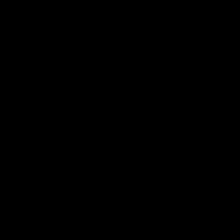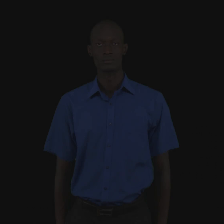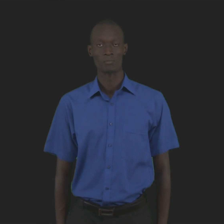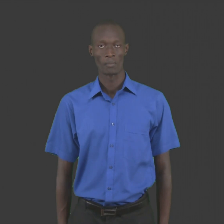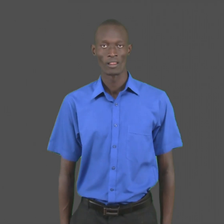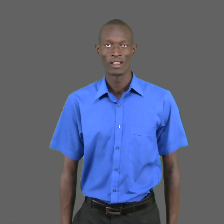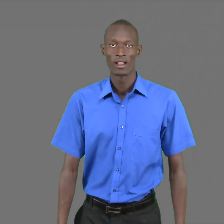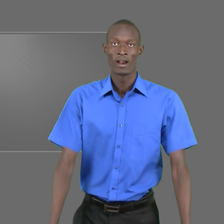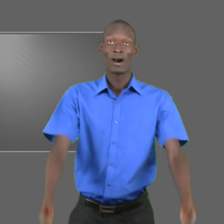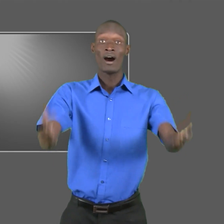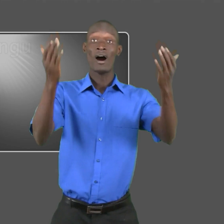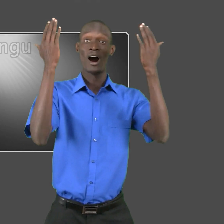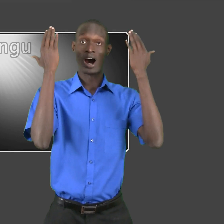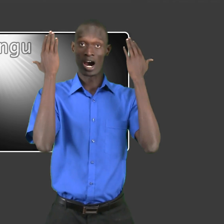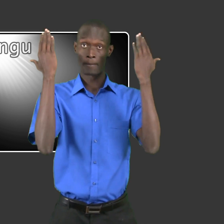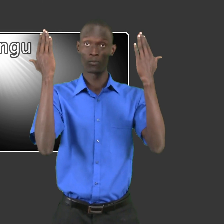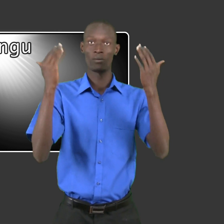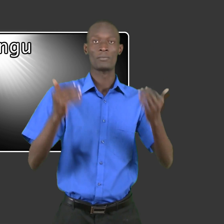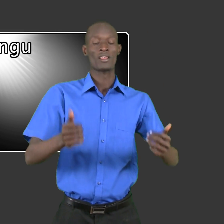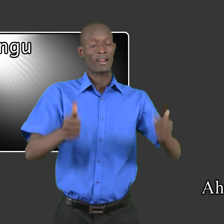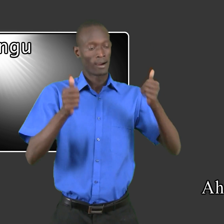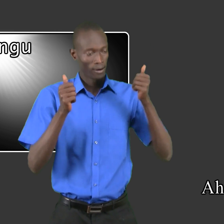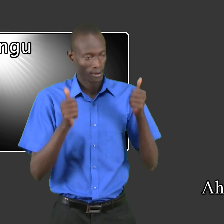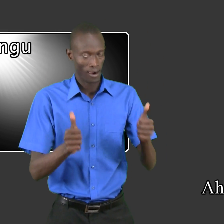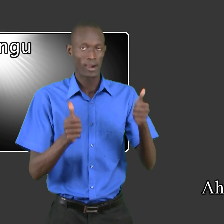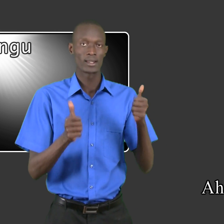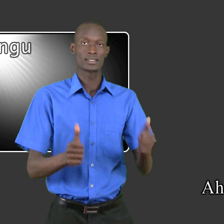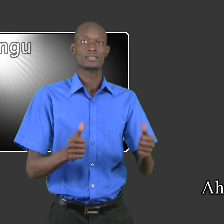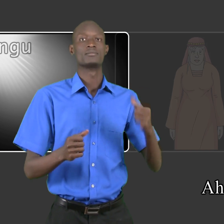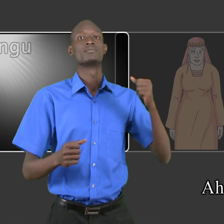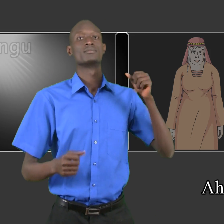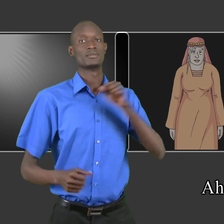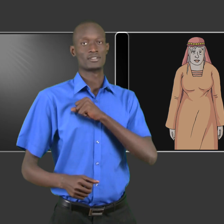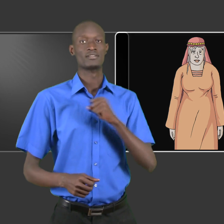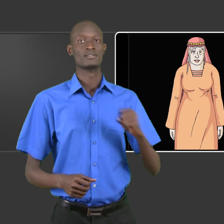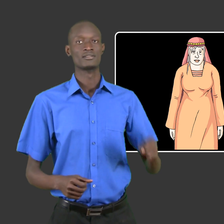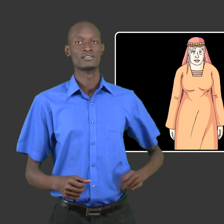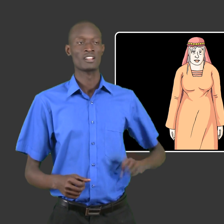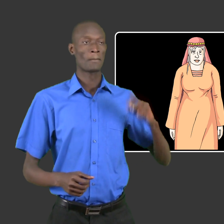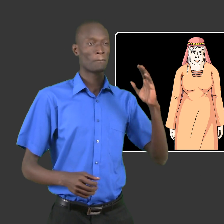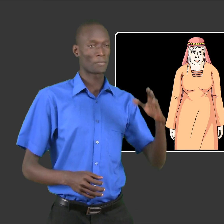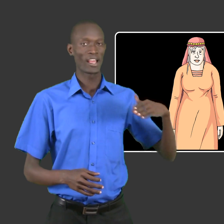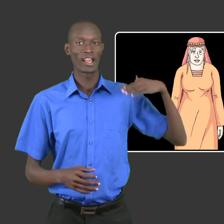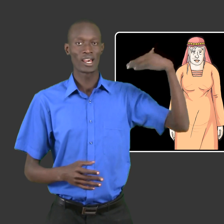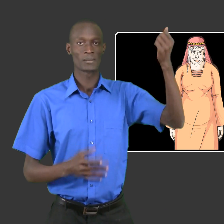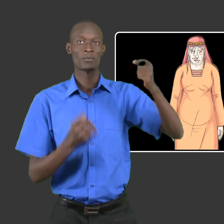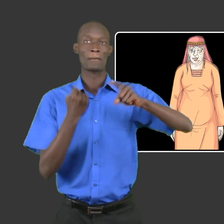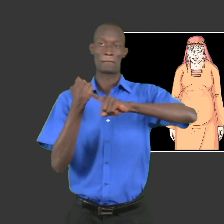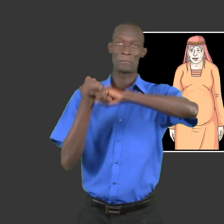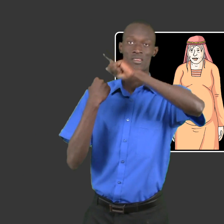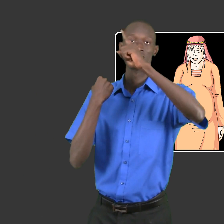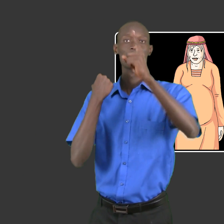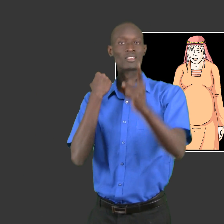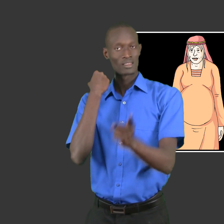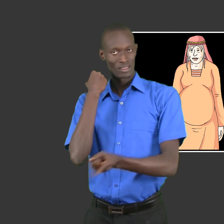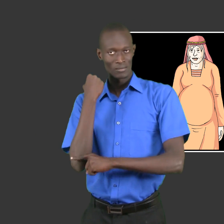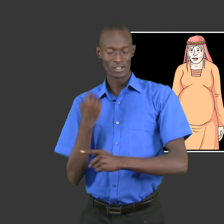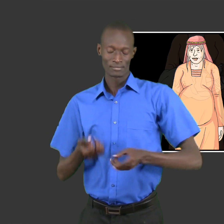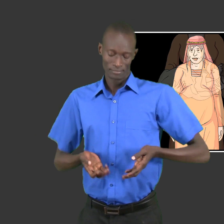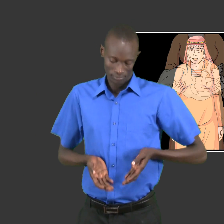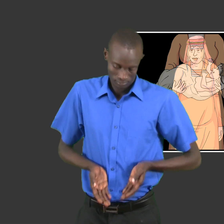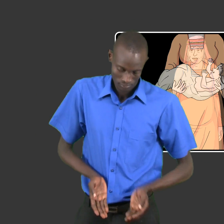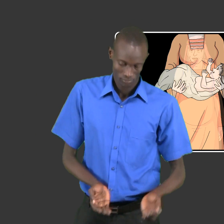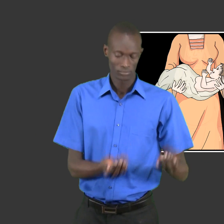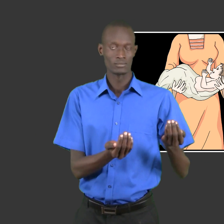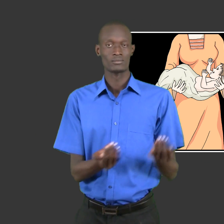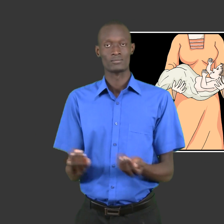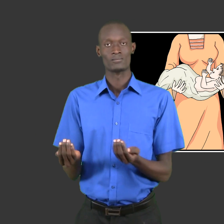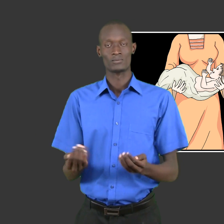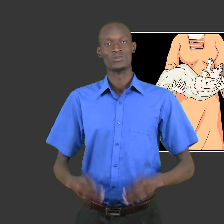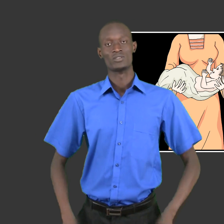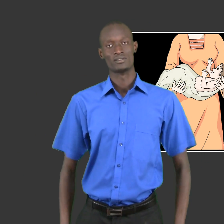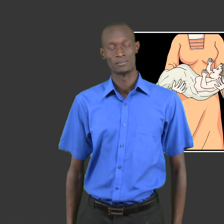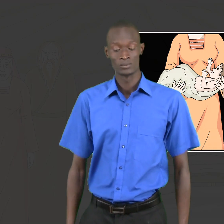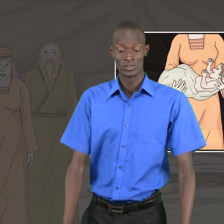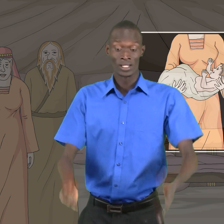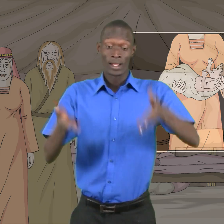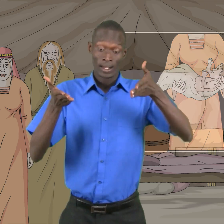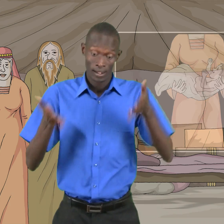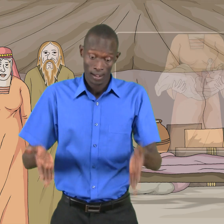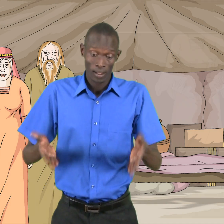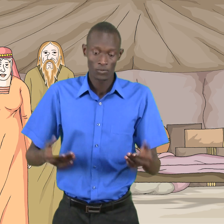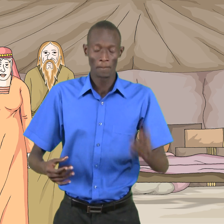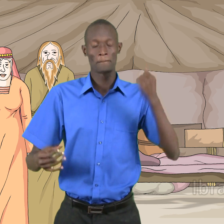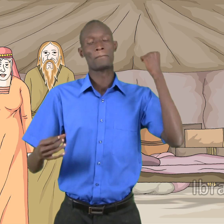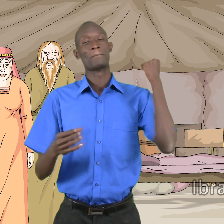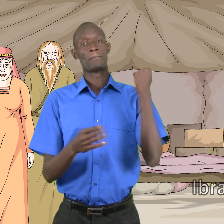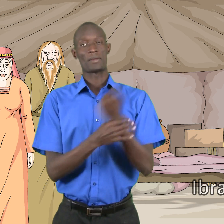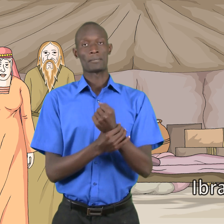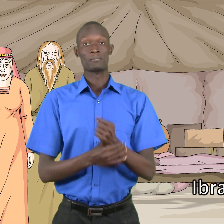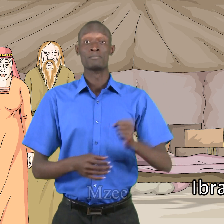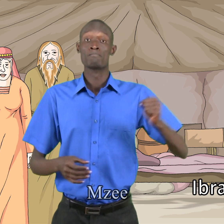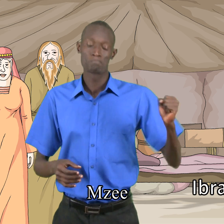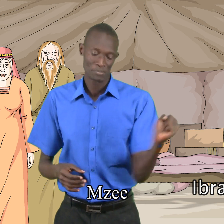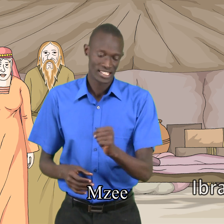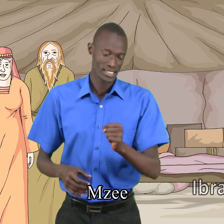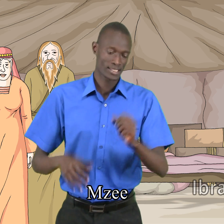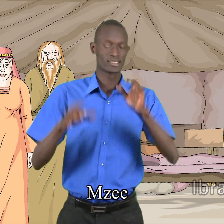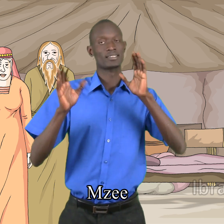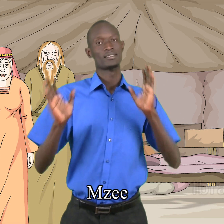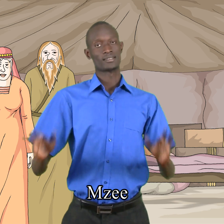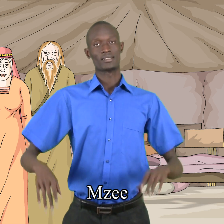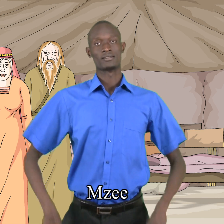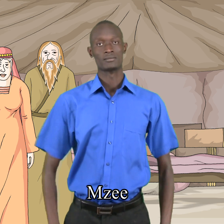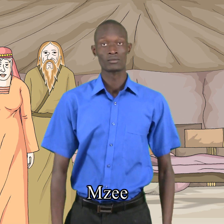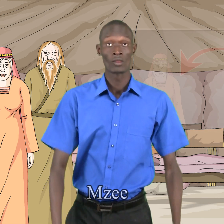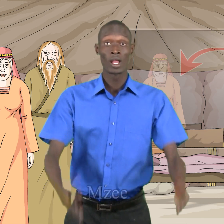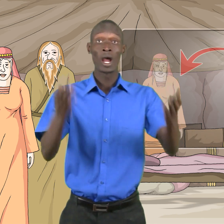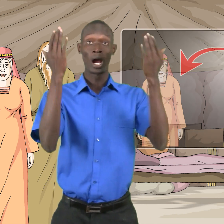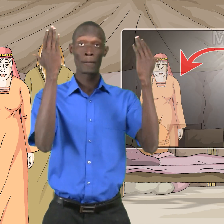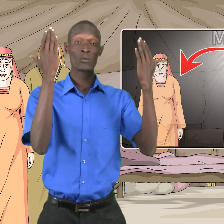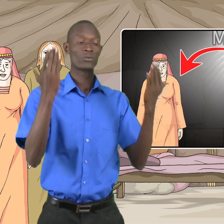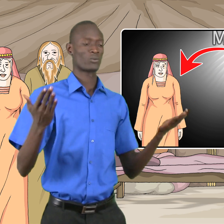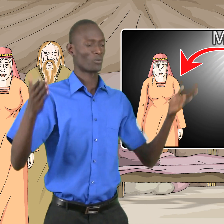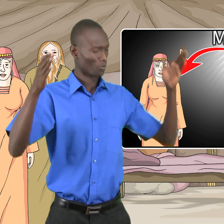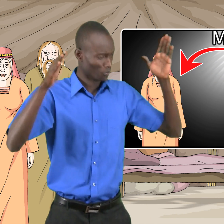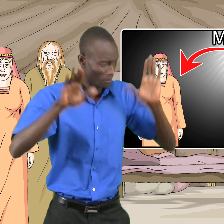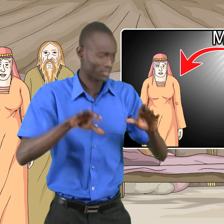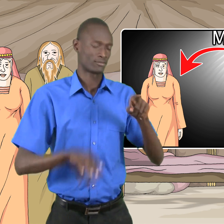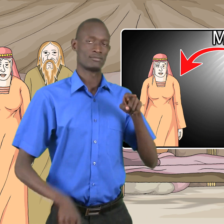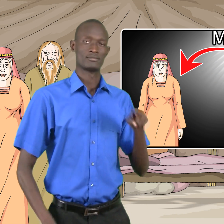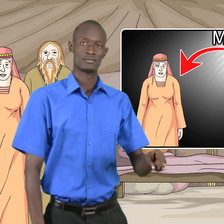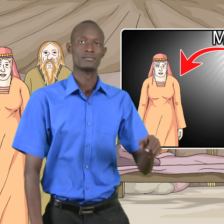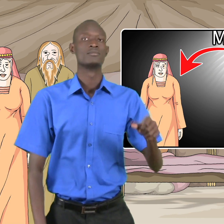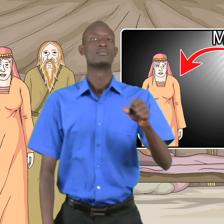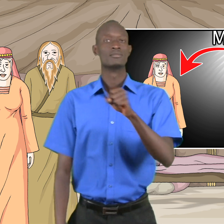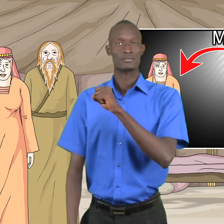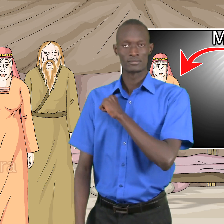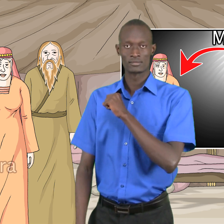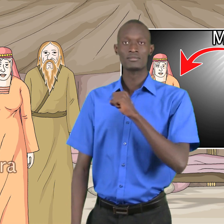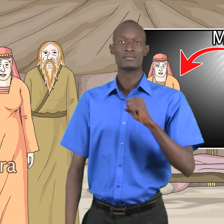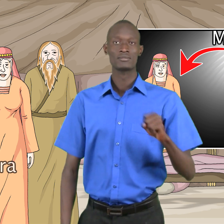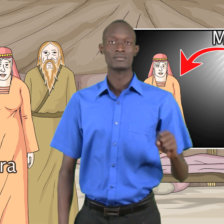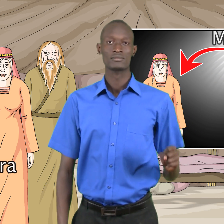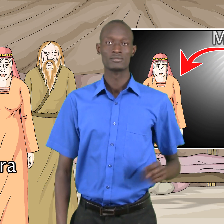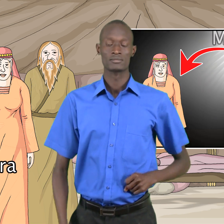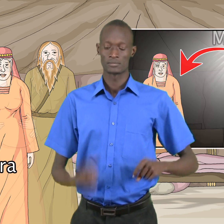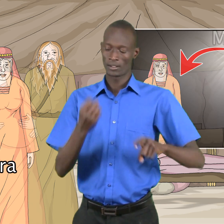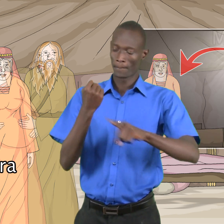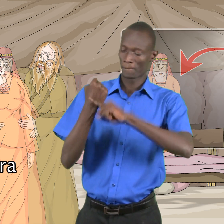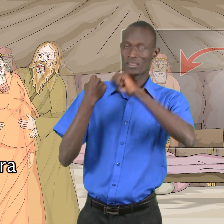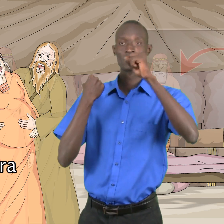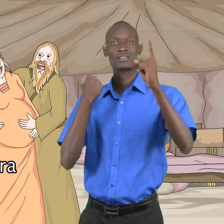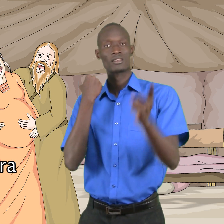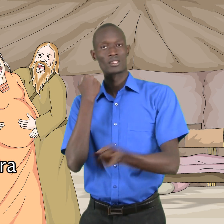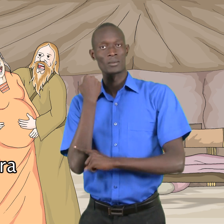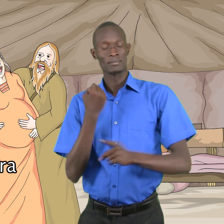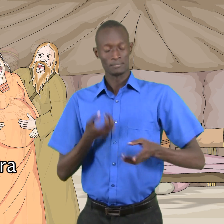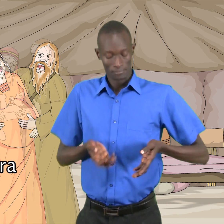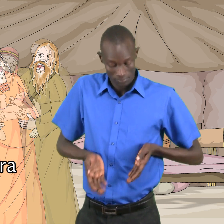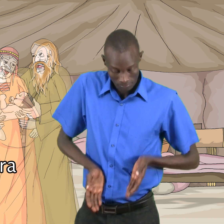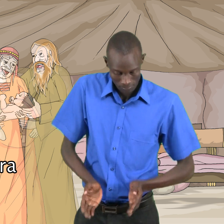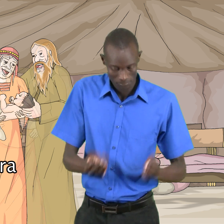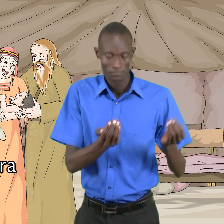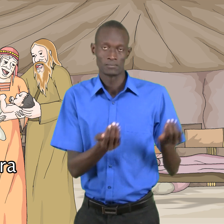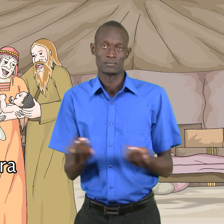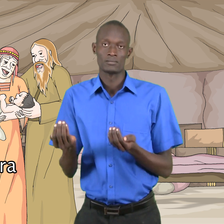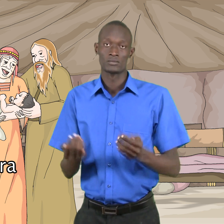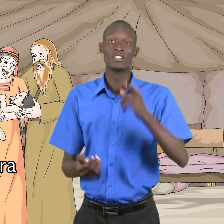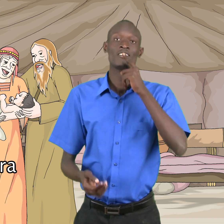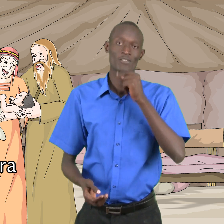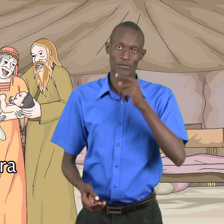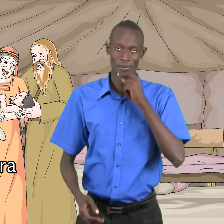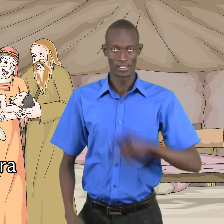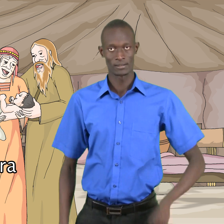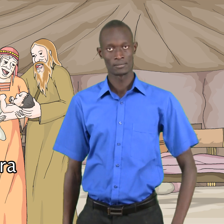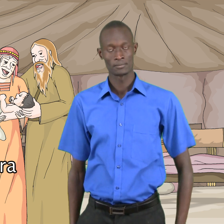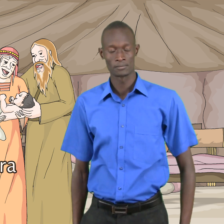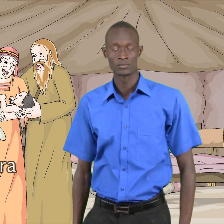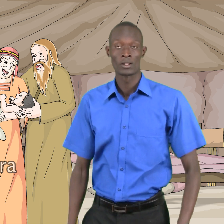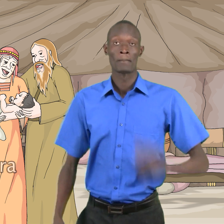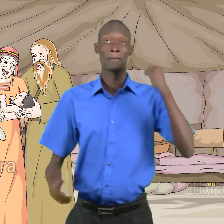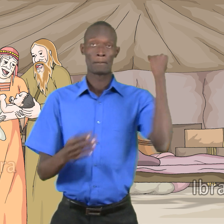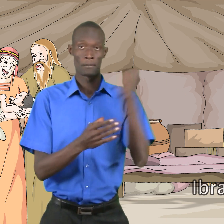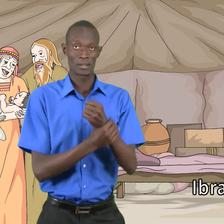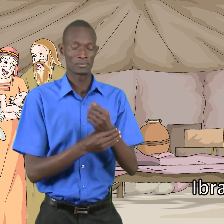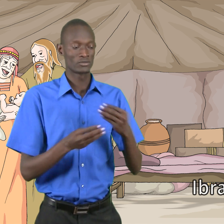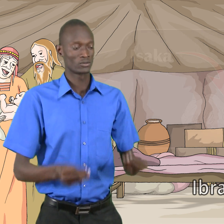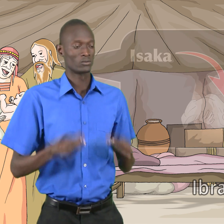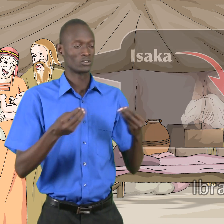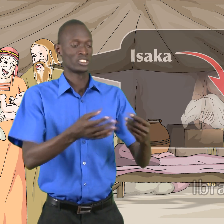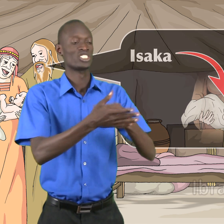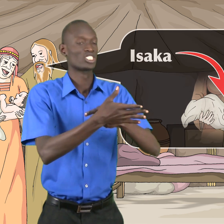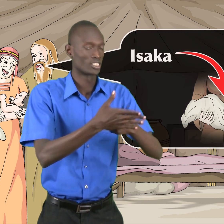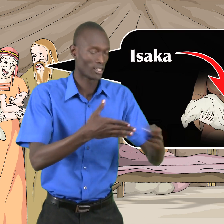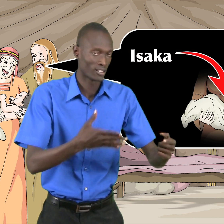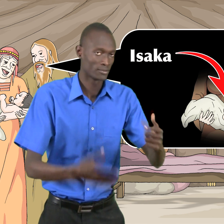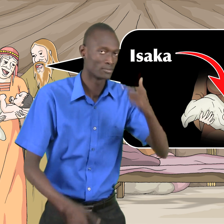Now the LORD attended to Sarah as He had said, and the LORD did for Sarah what He had promised. So Sarah conceived and bore a son to Abraham in his old age, at the very time God had promised.